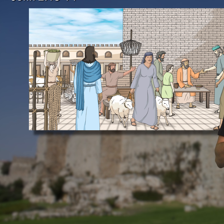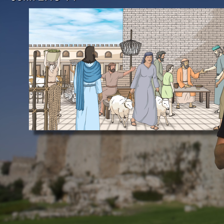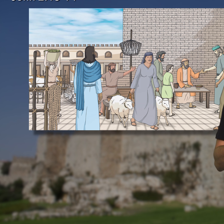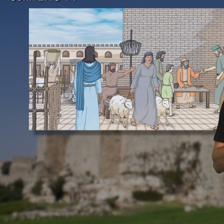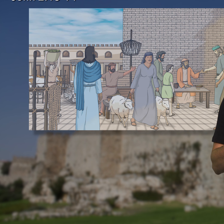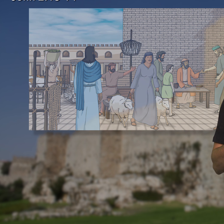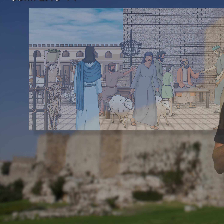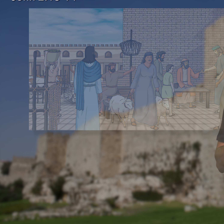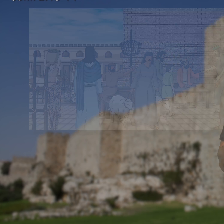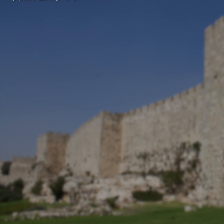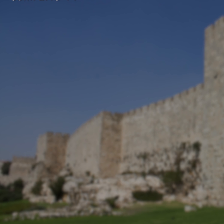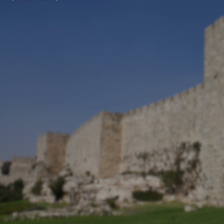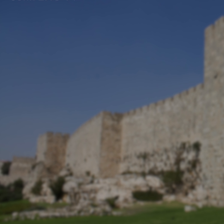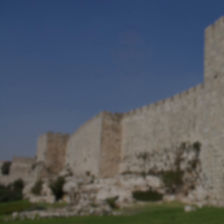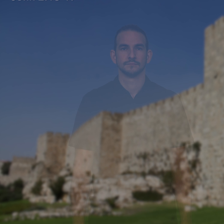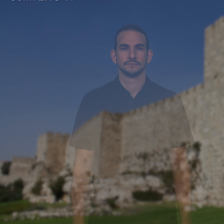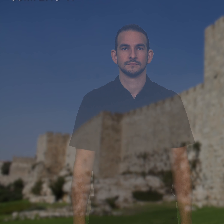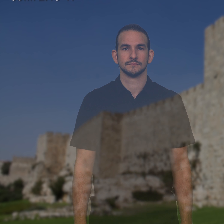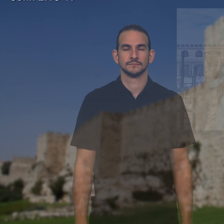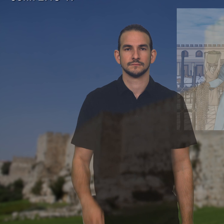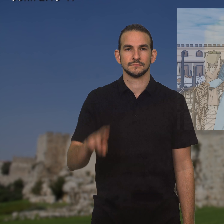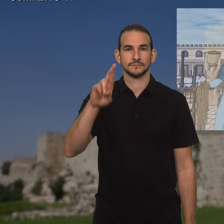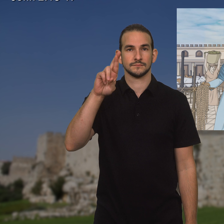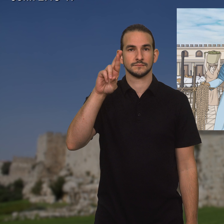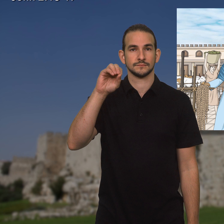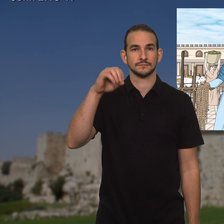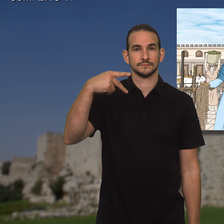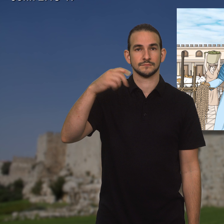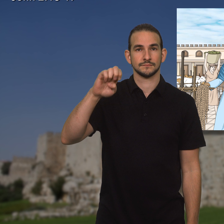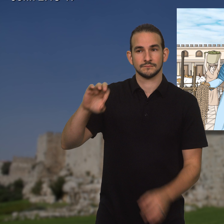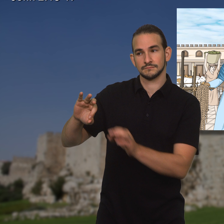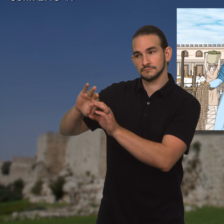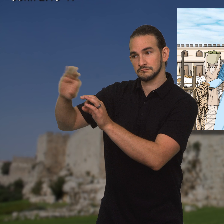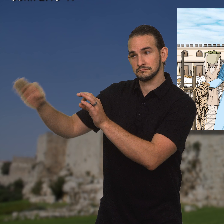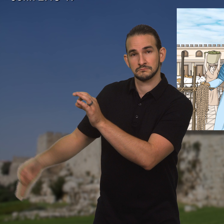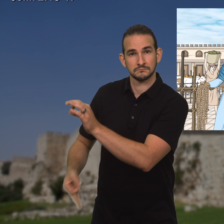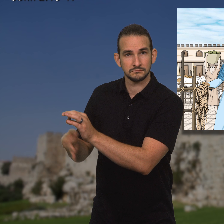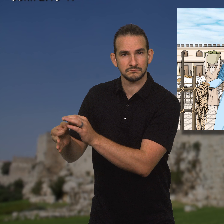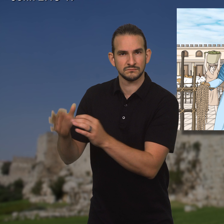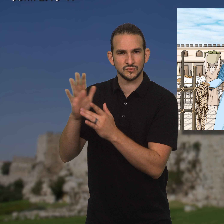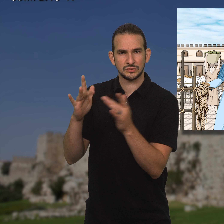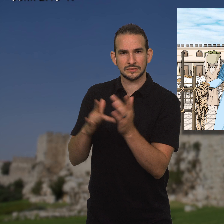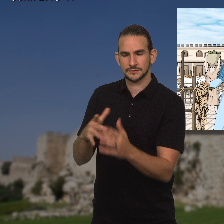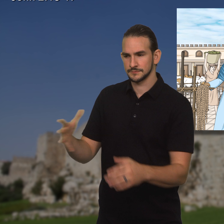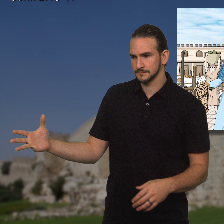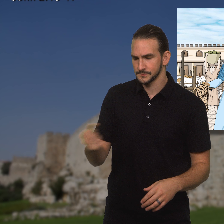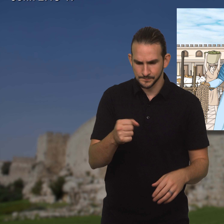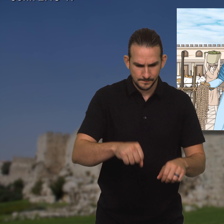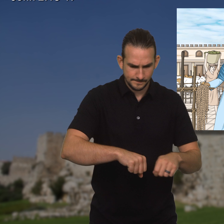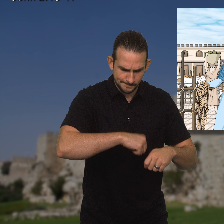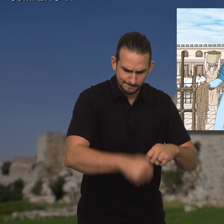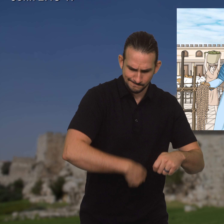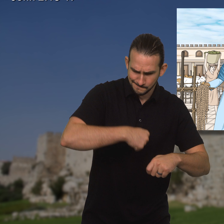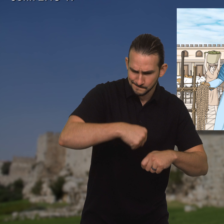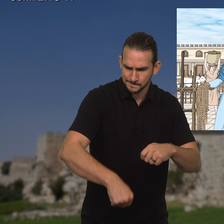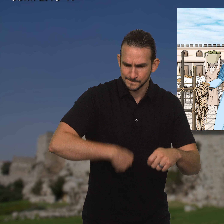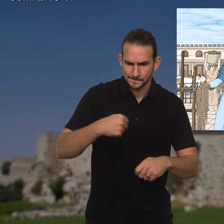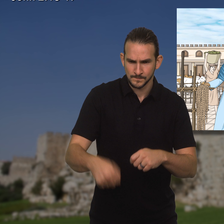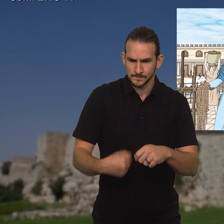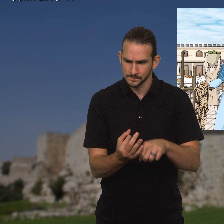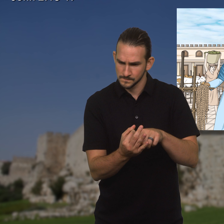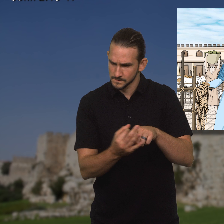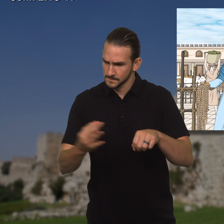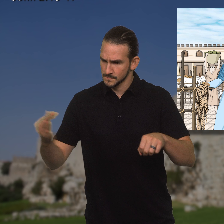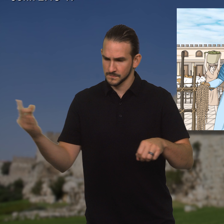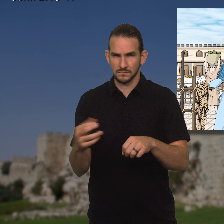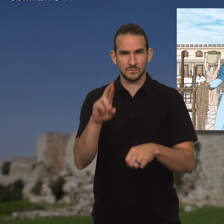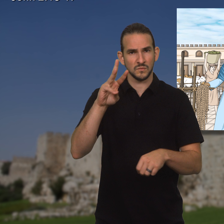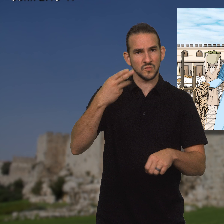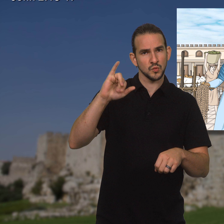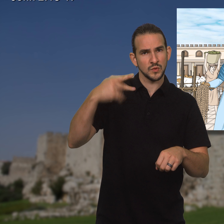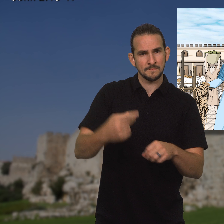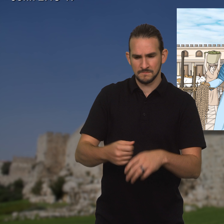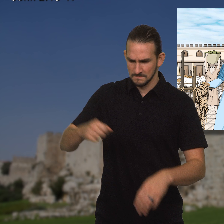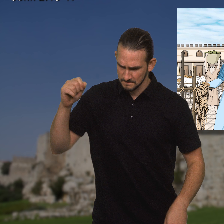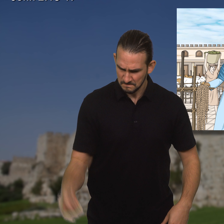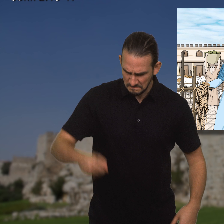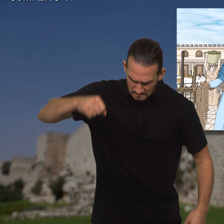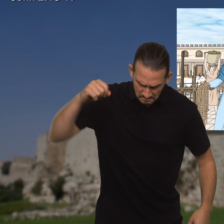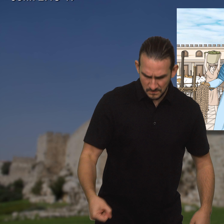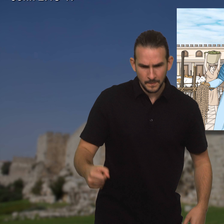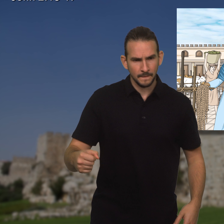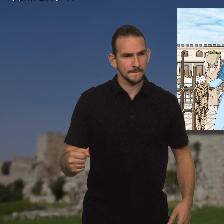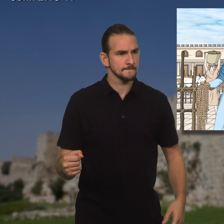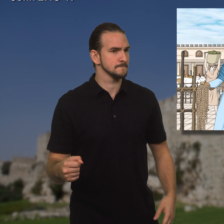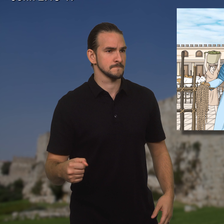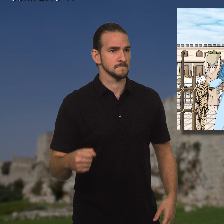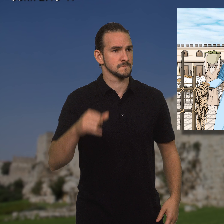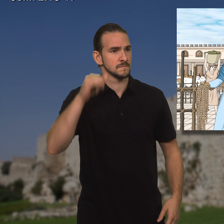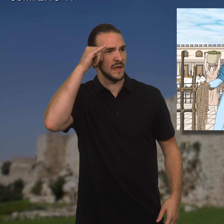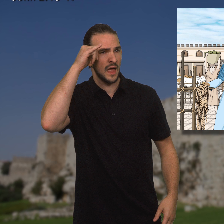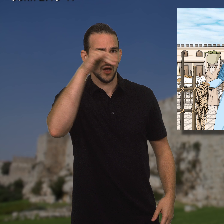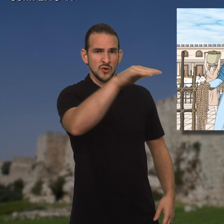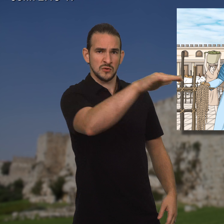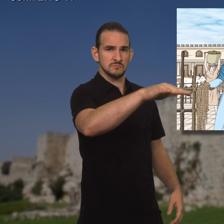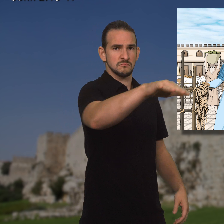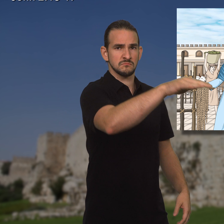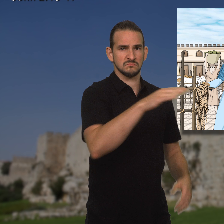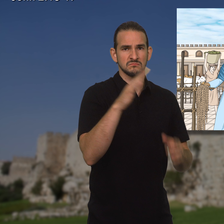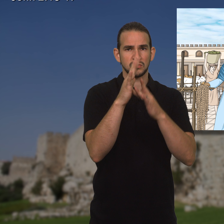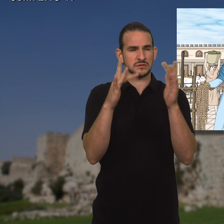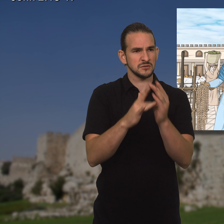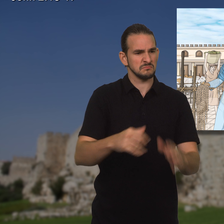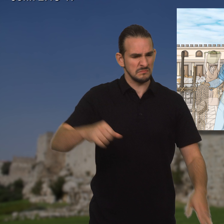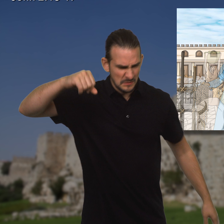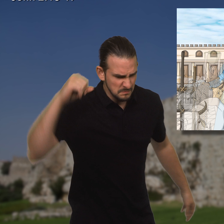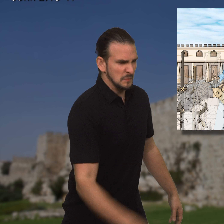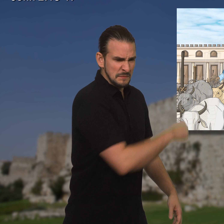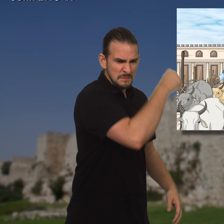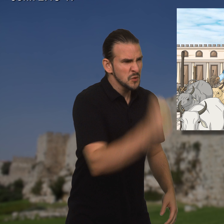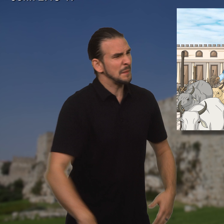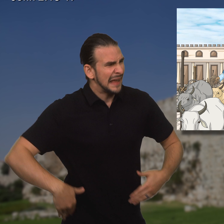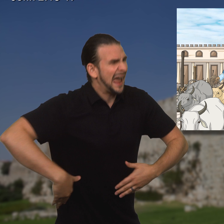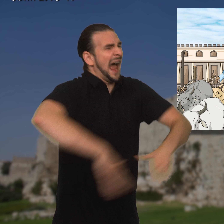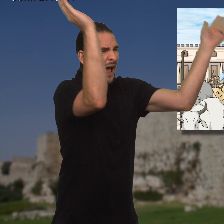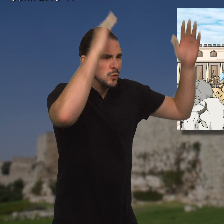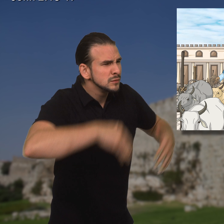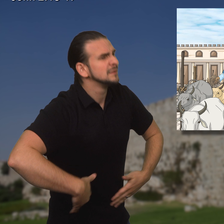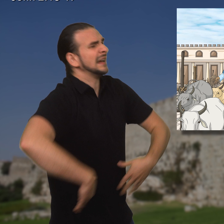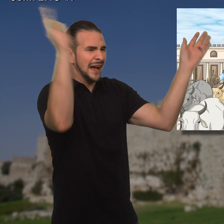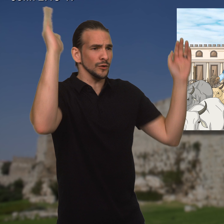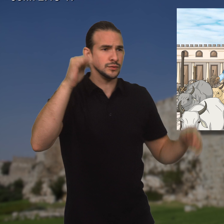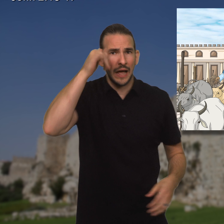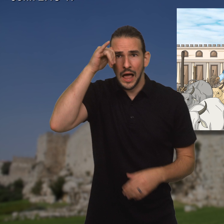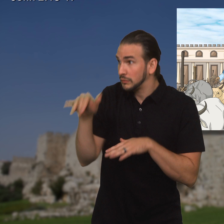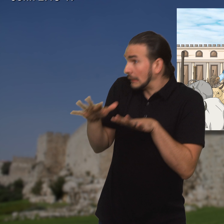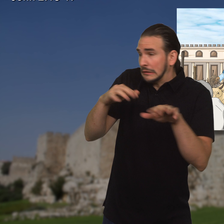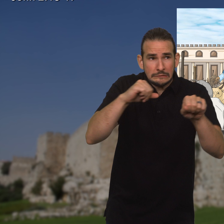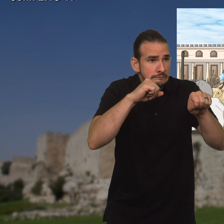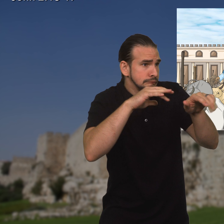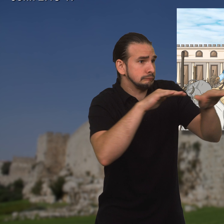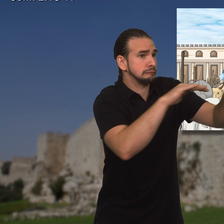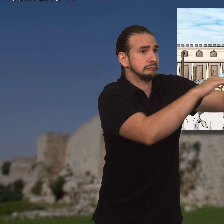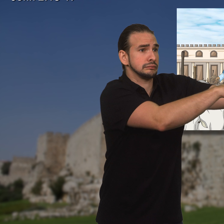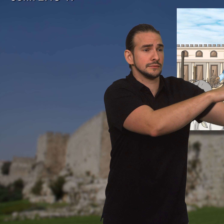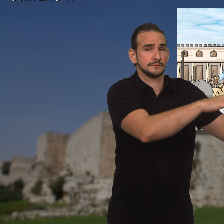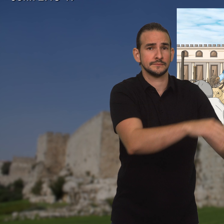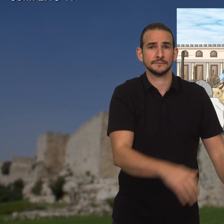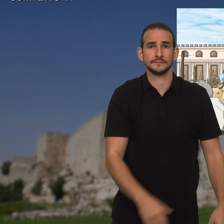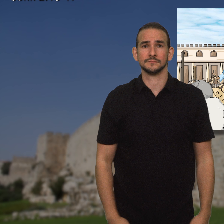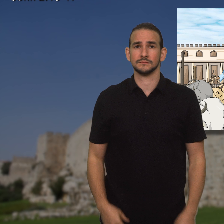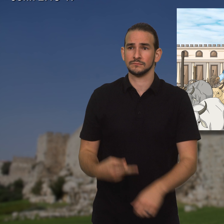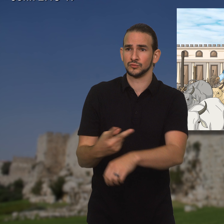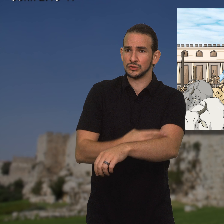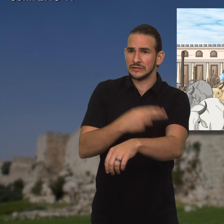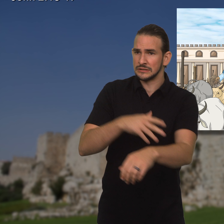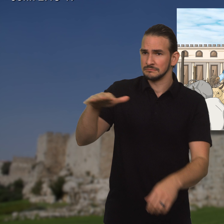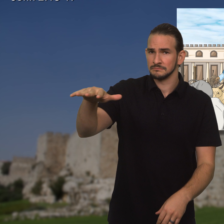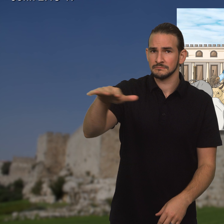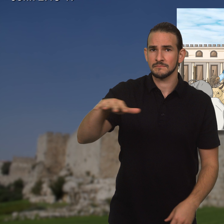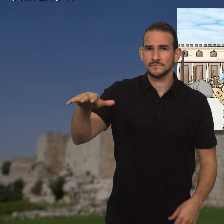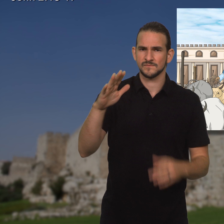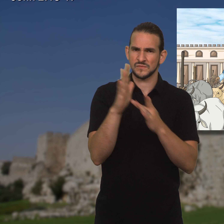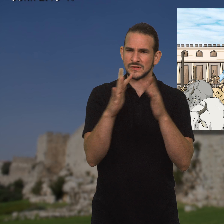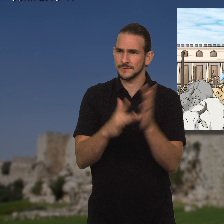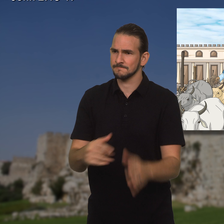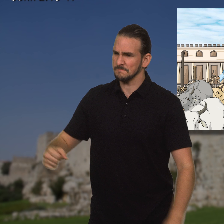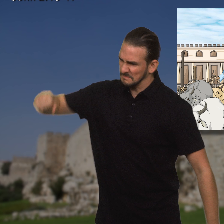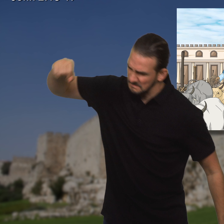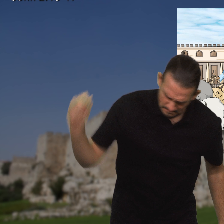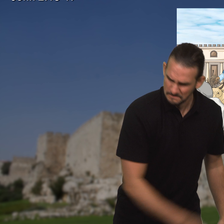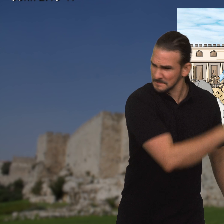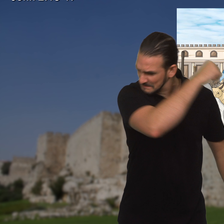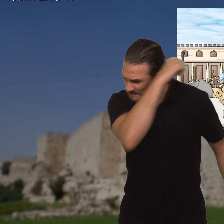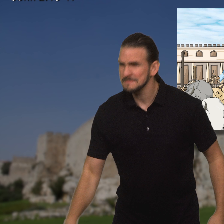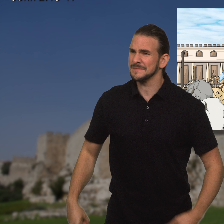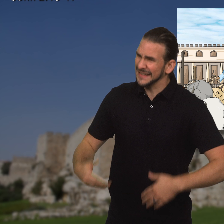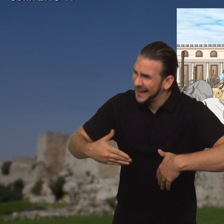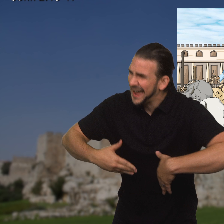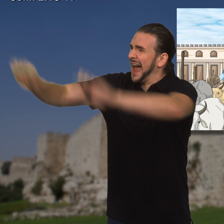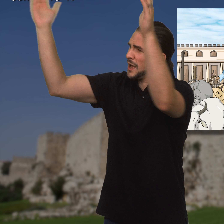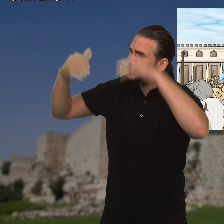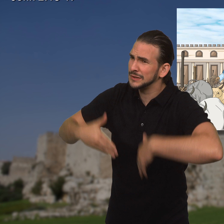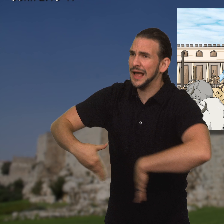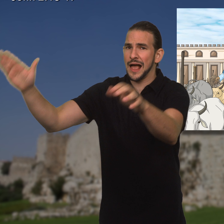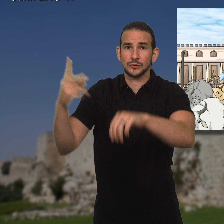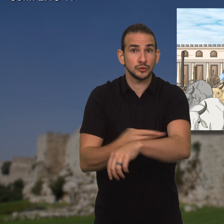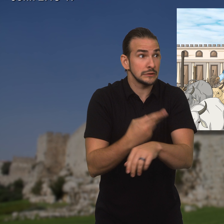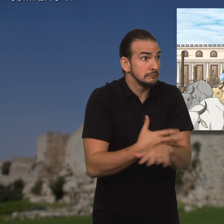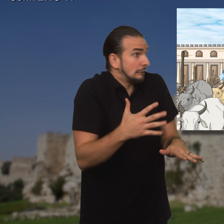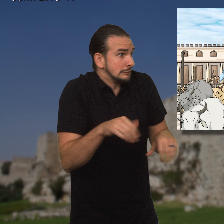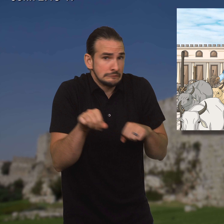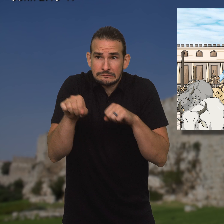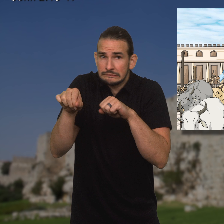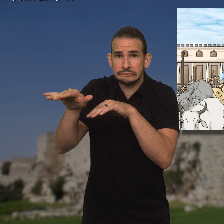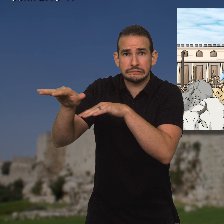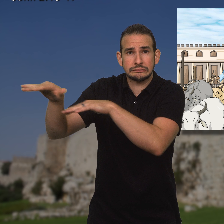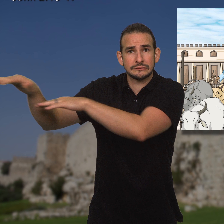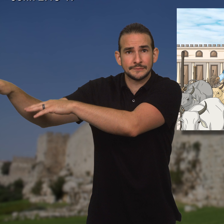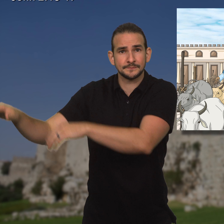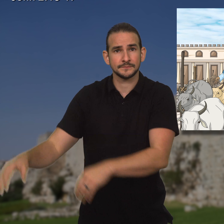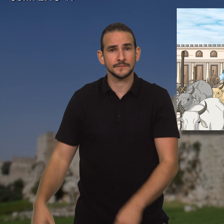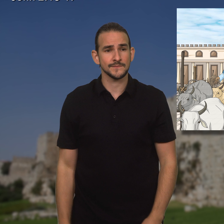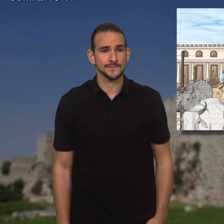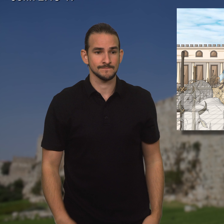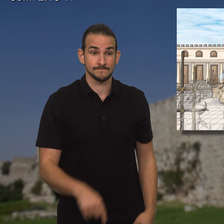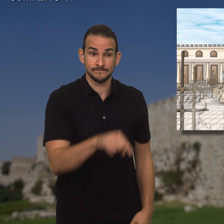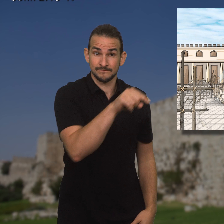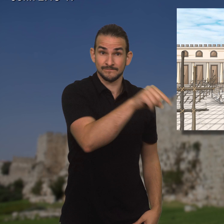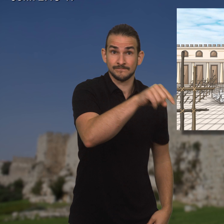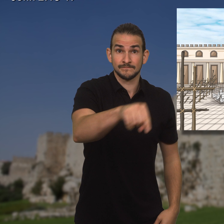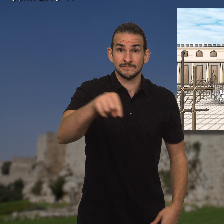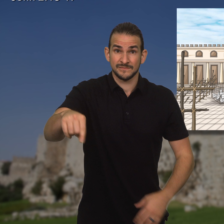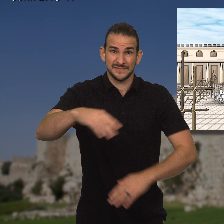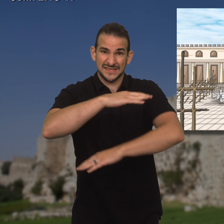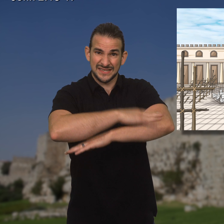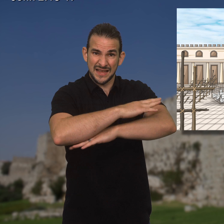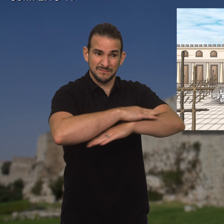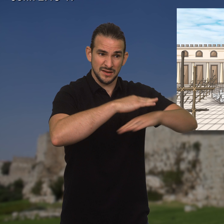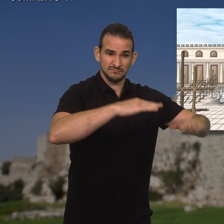So He made a whip out of cords and drove all from the temple courts, both sheep and cattle.